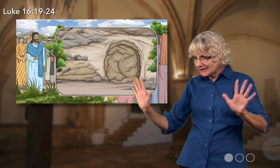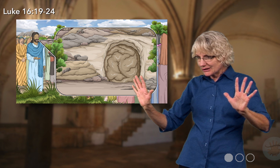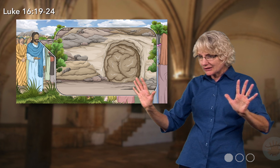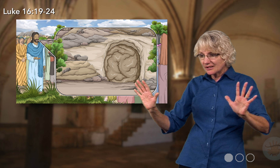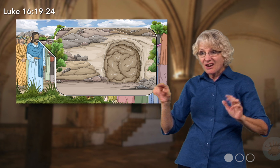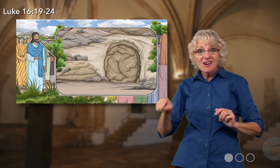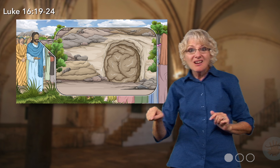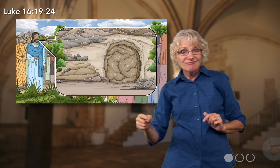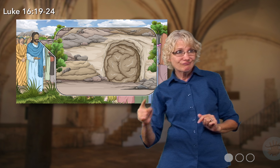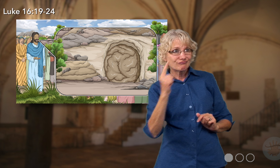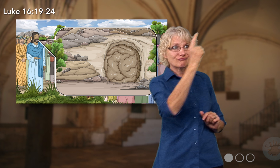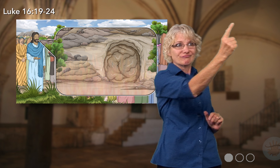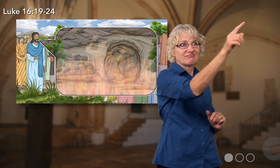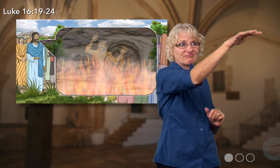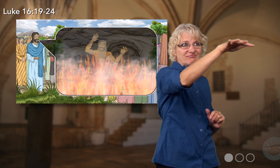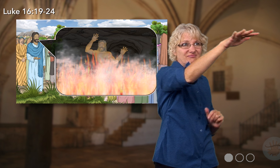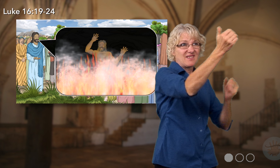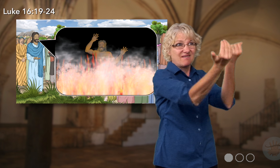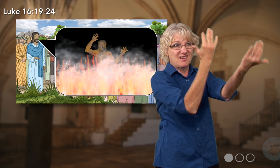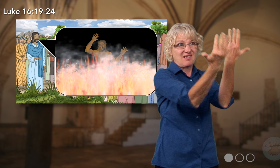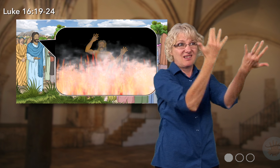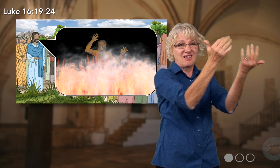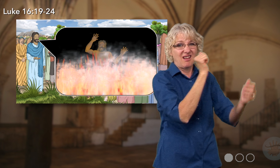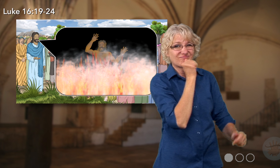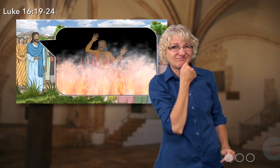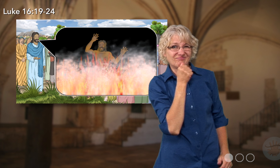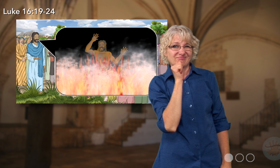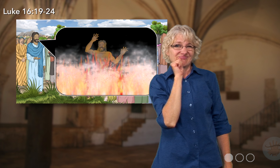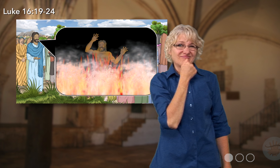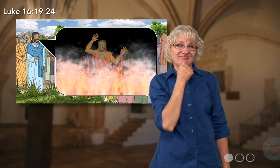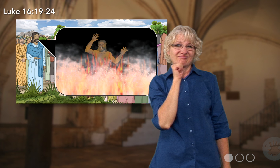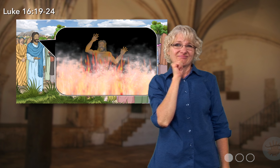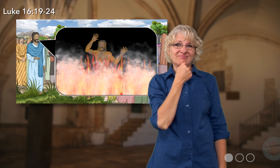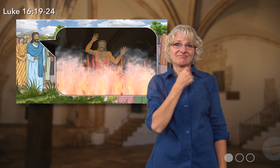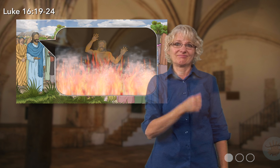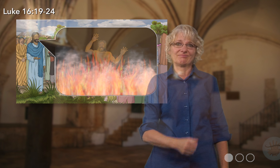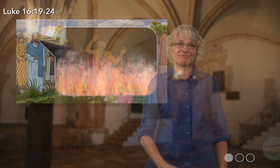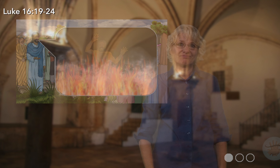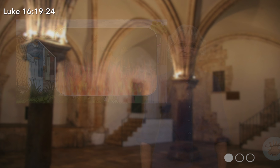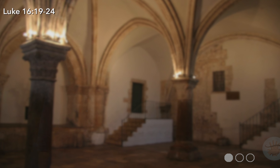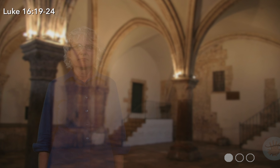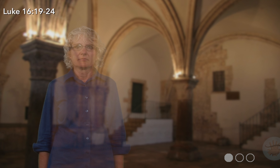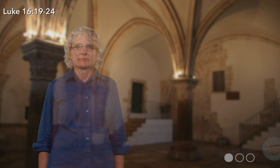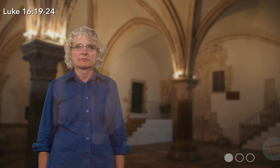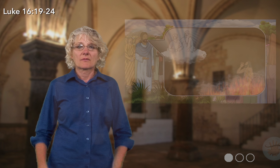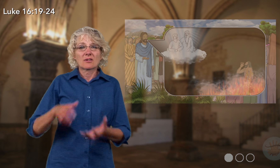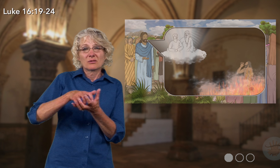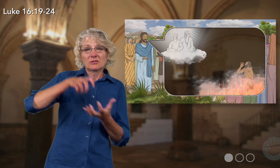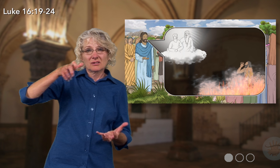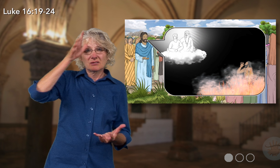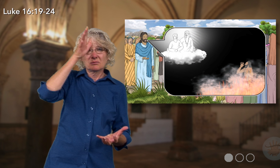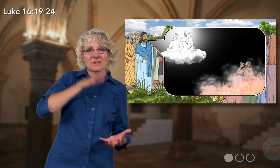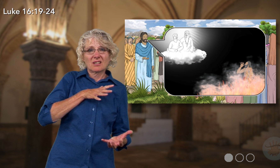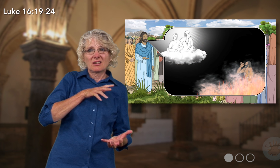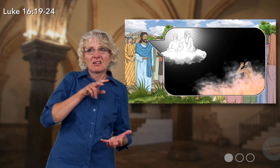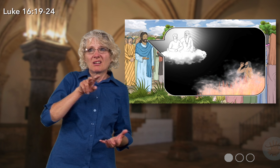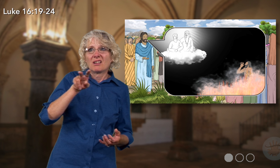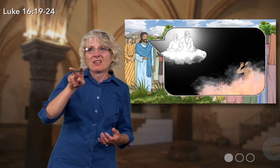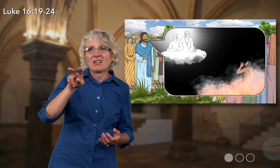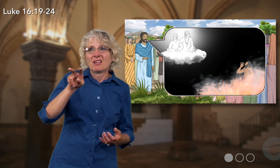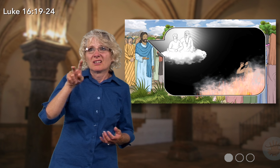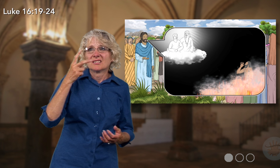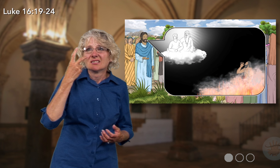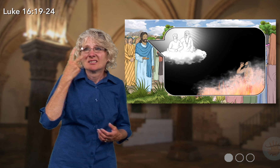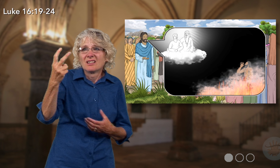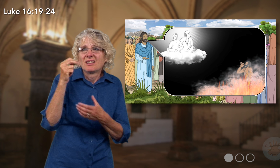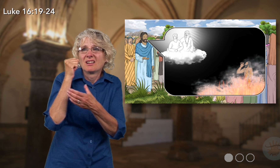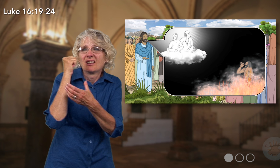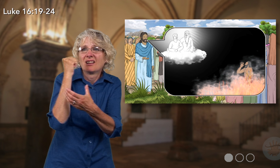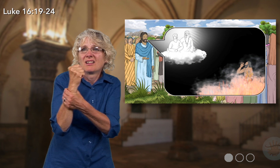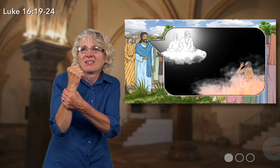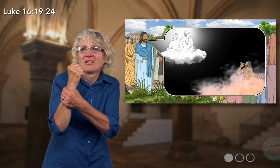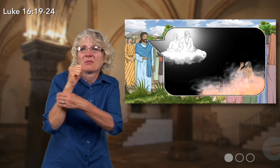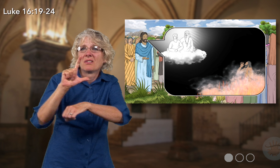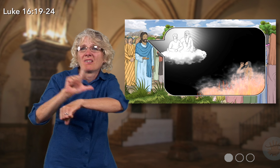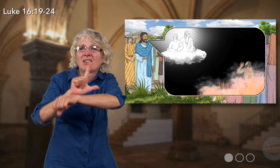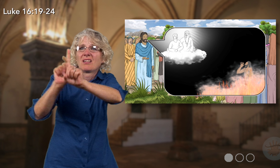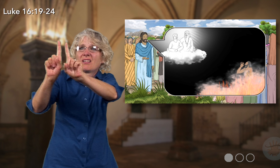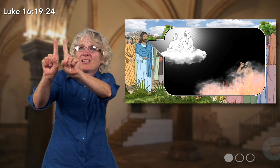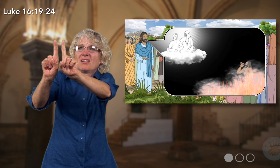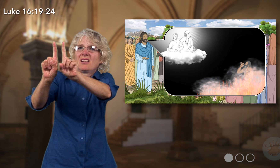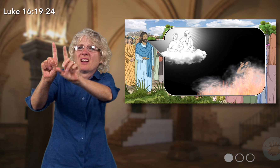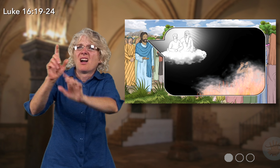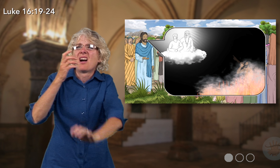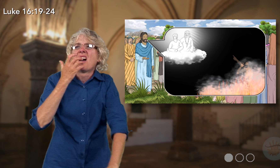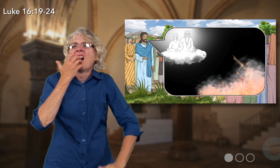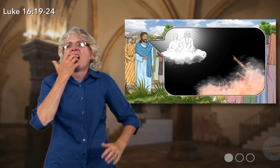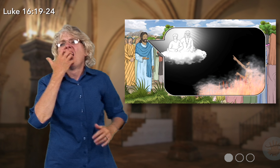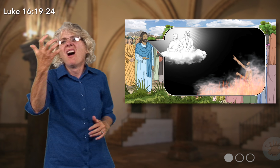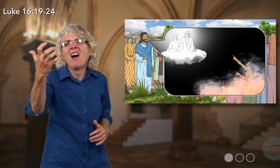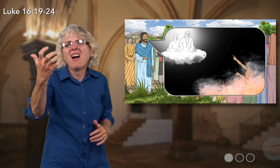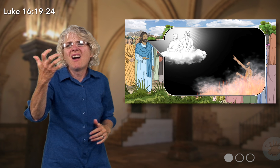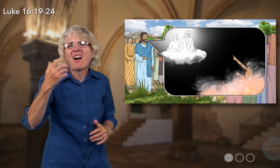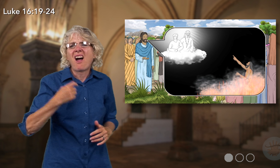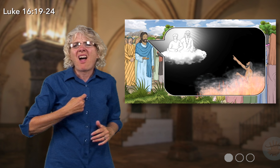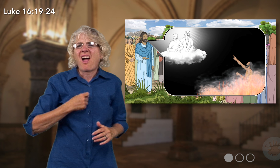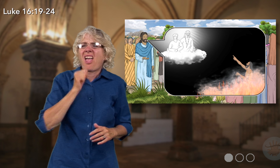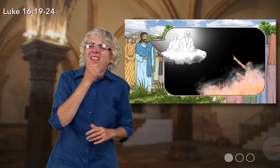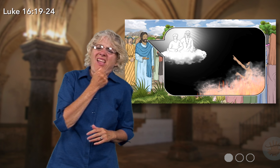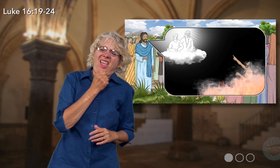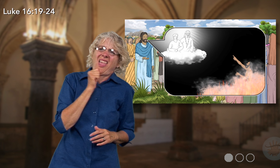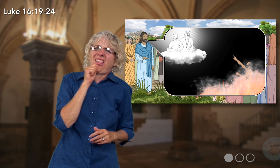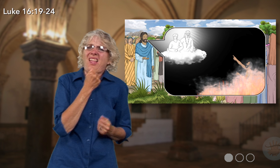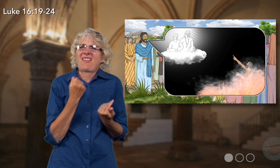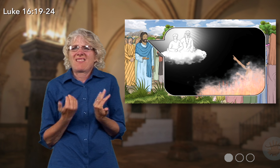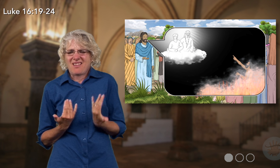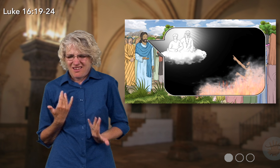In Hades, where he was in torment, he looked up and saw Abraham from afar, with Lazarus by his side.